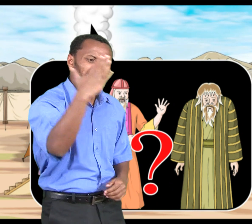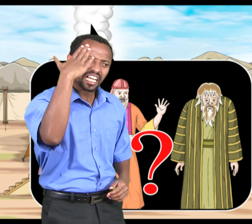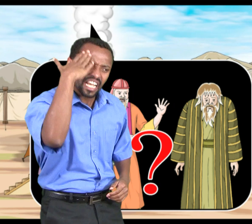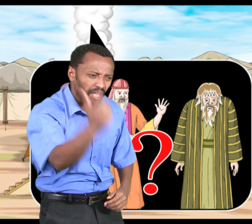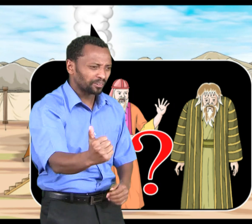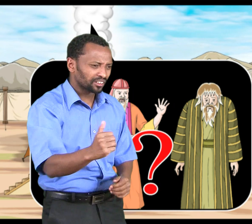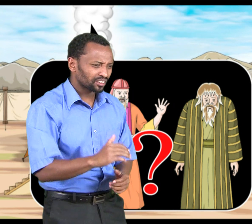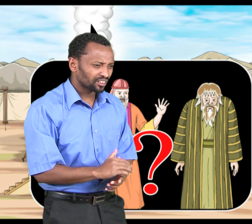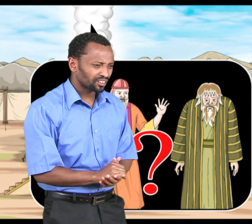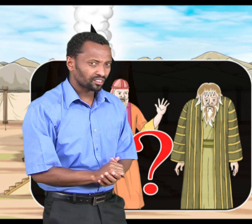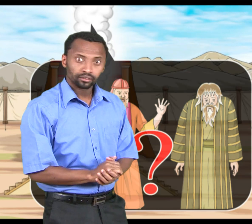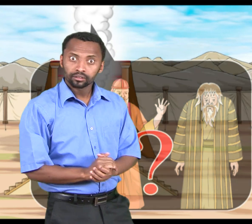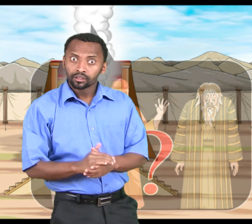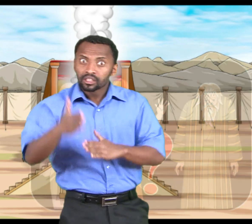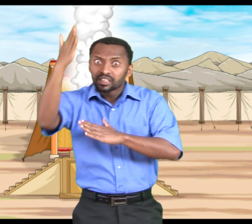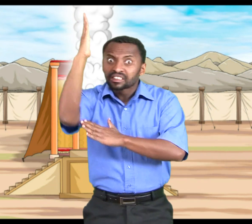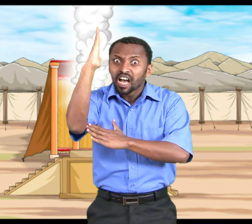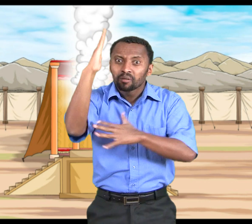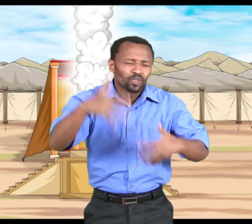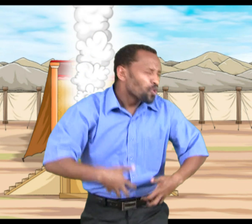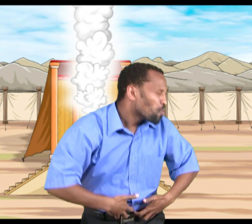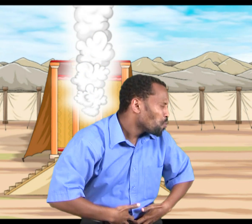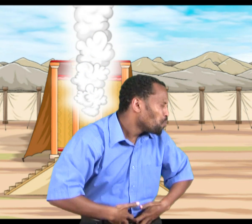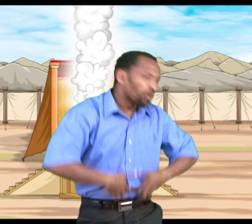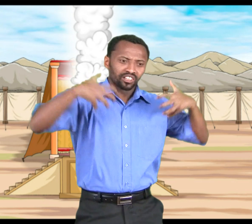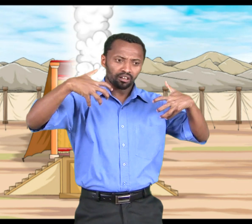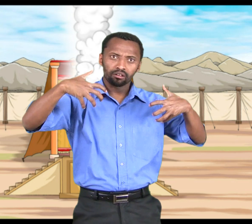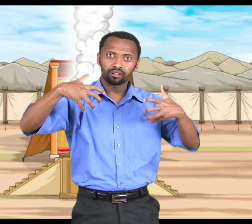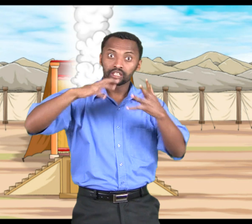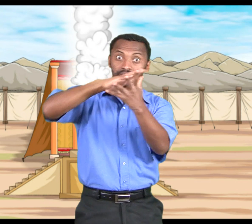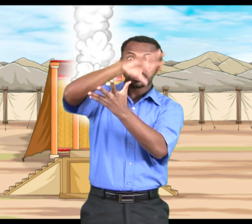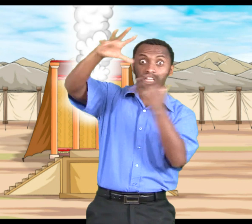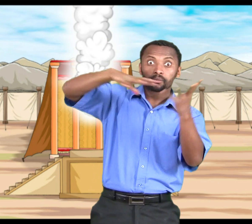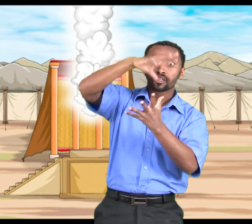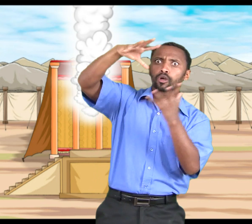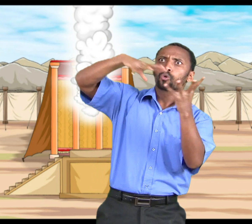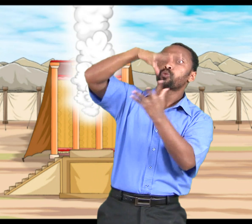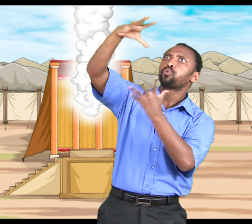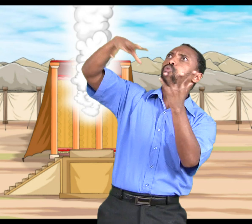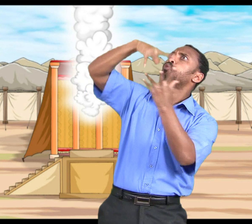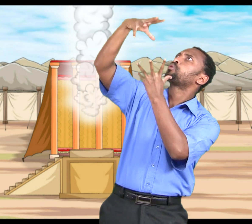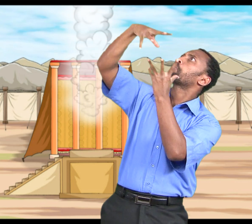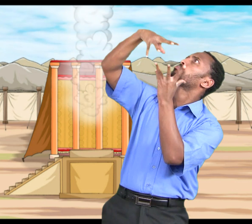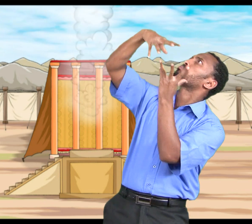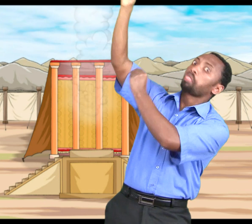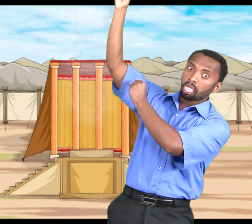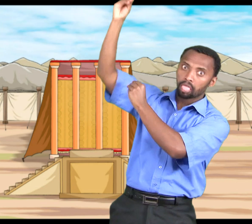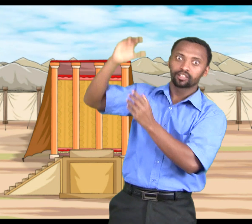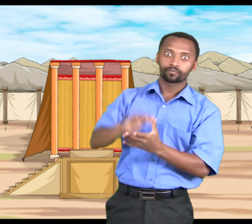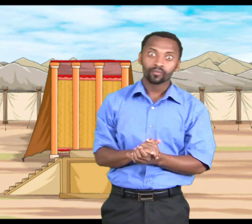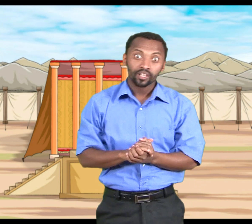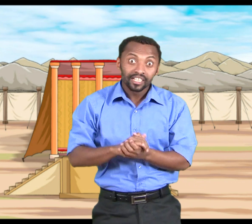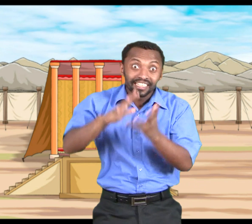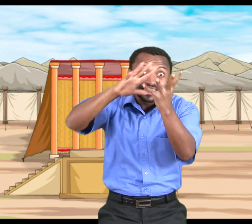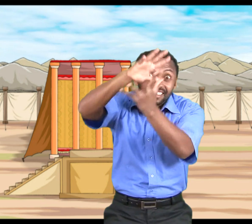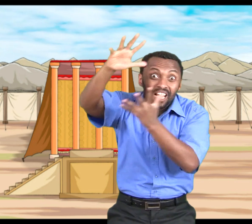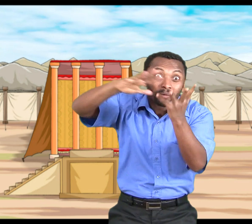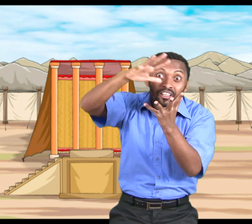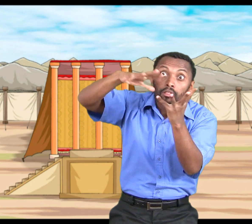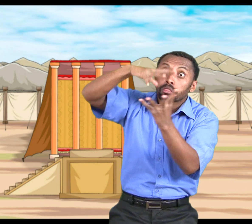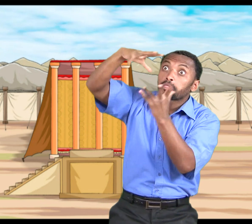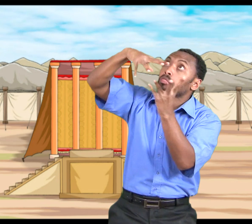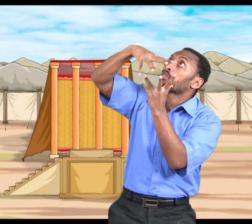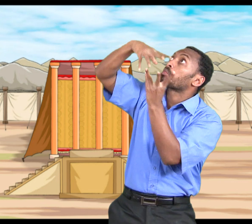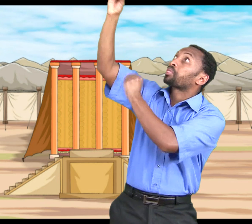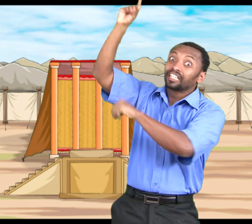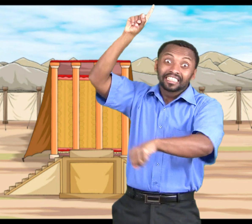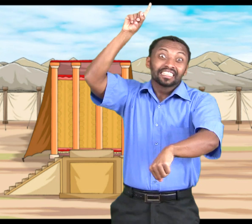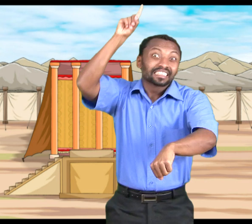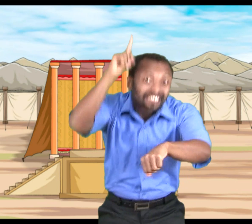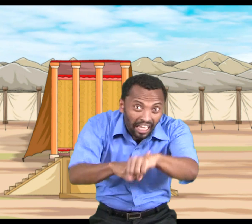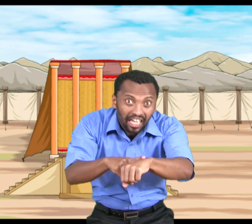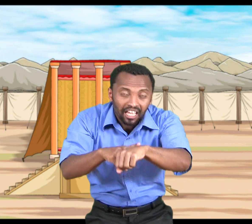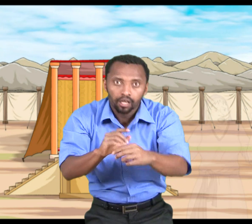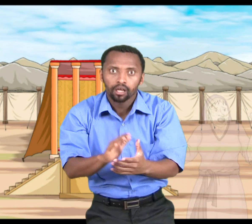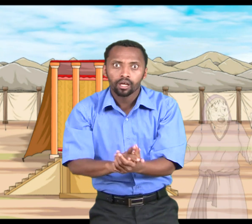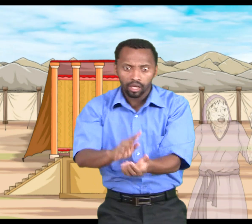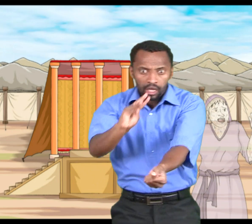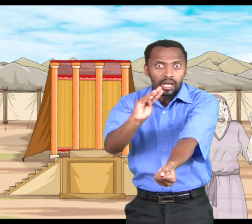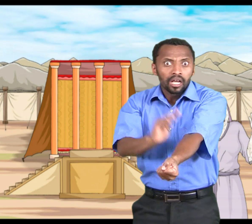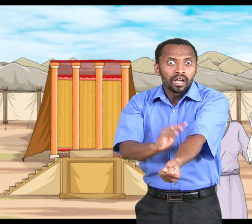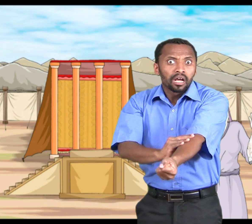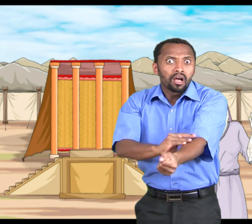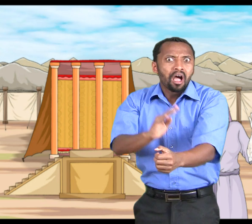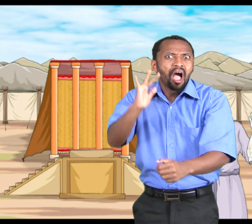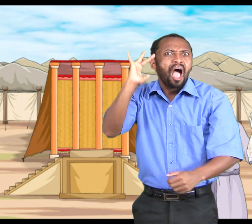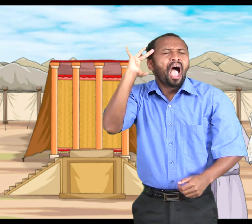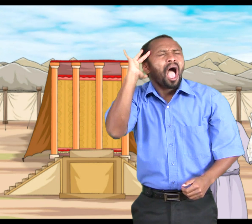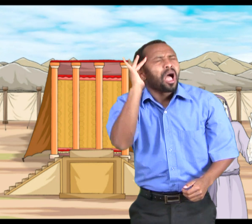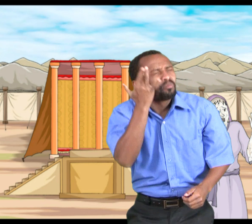So the anger of the LORD burned against them, and He departed.